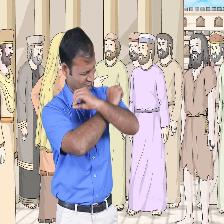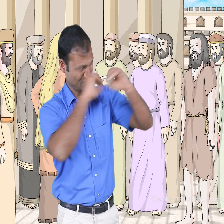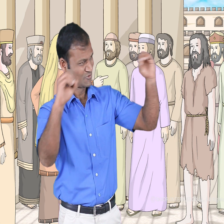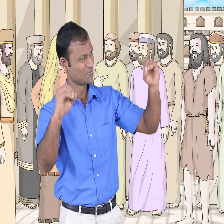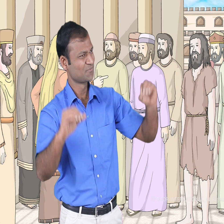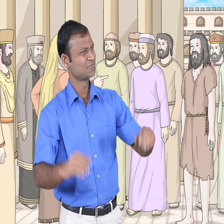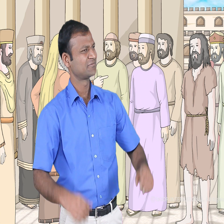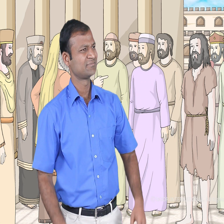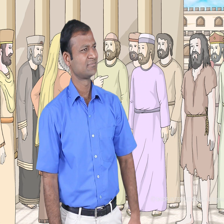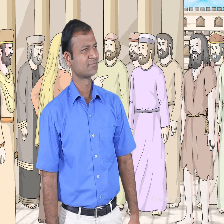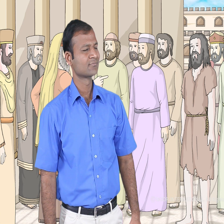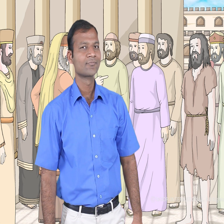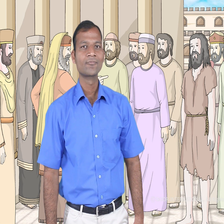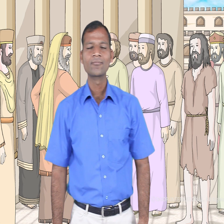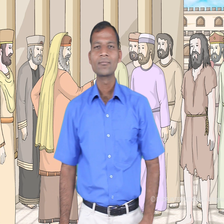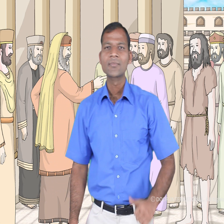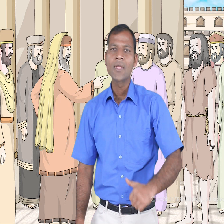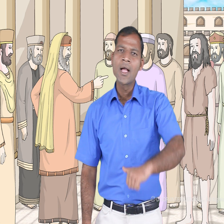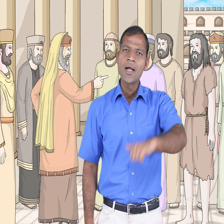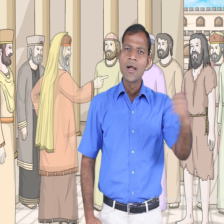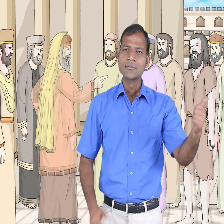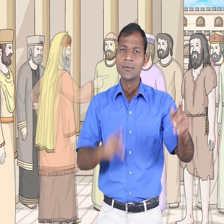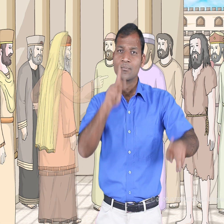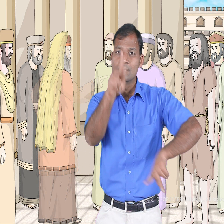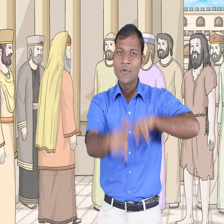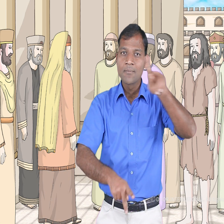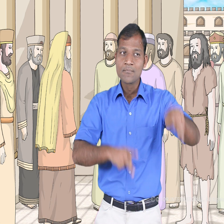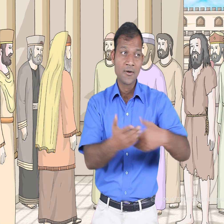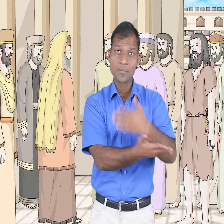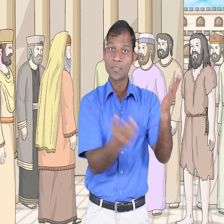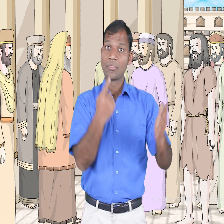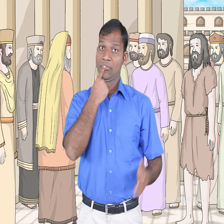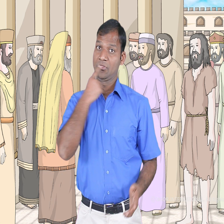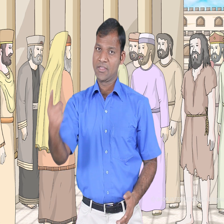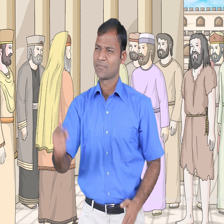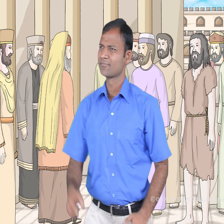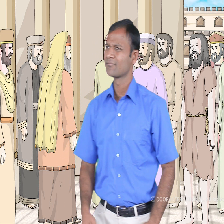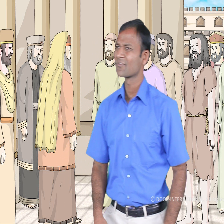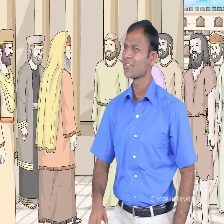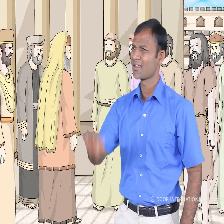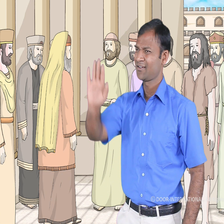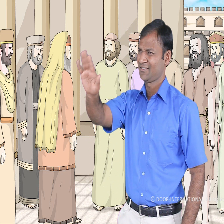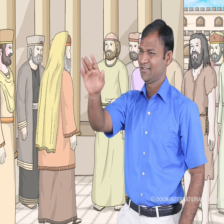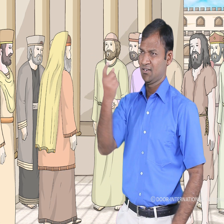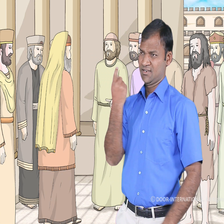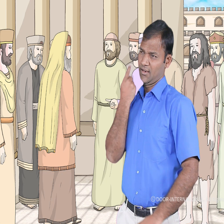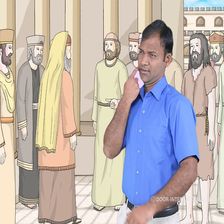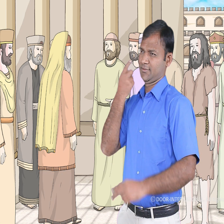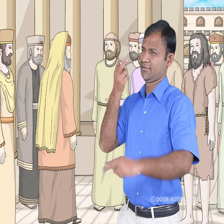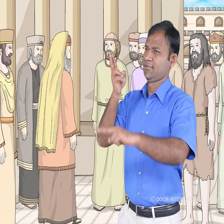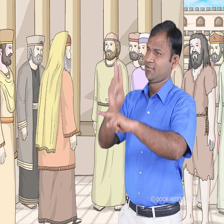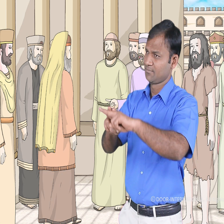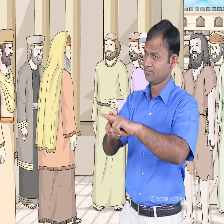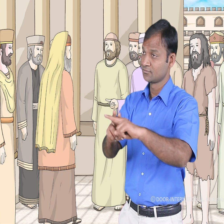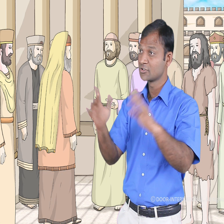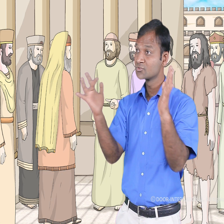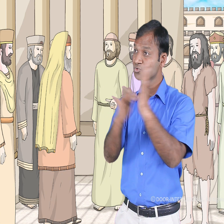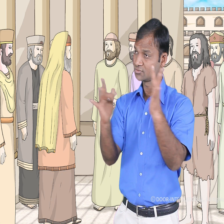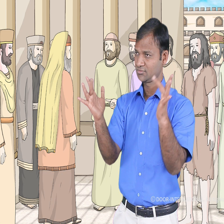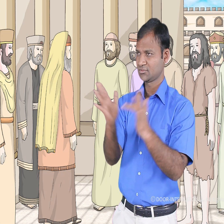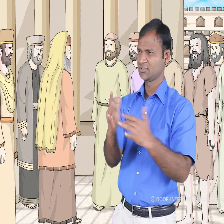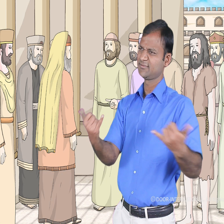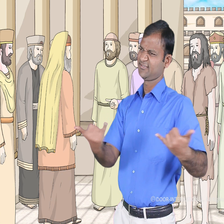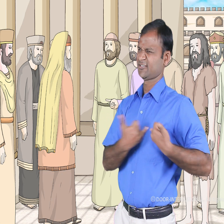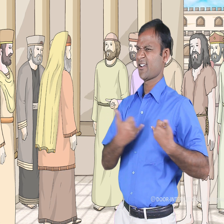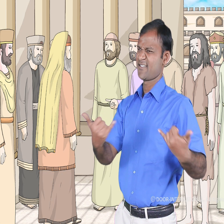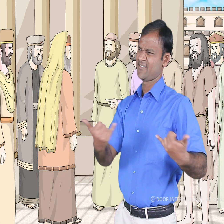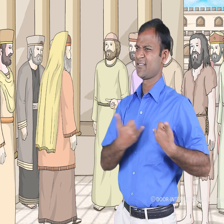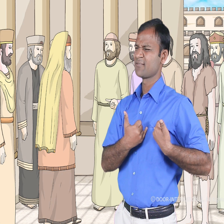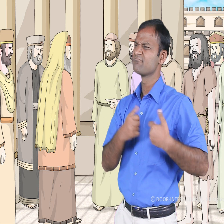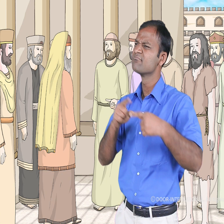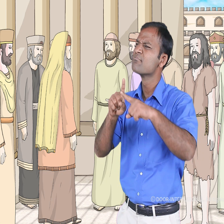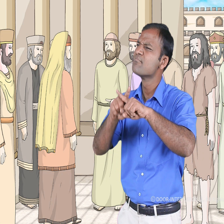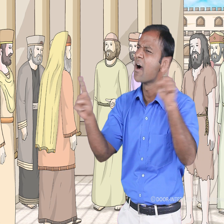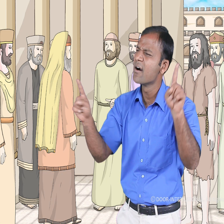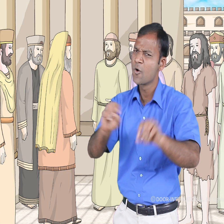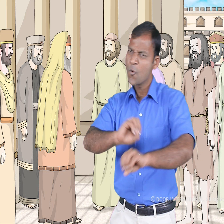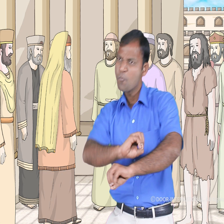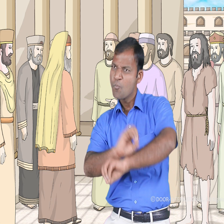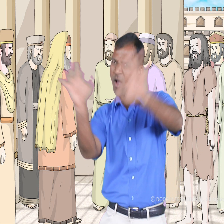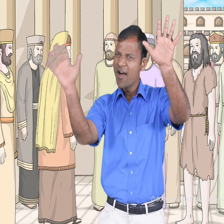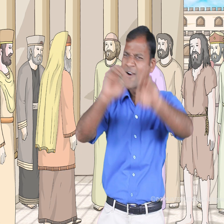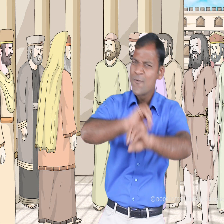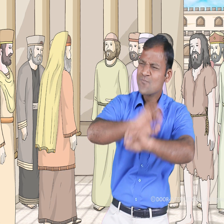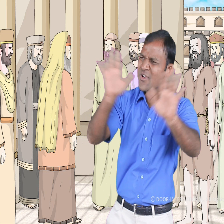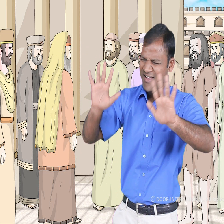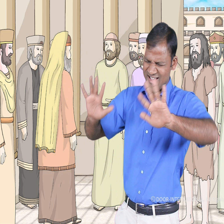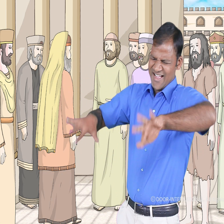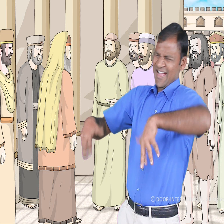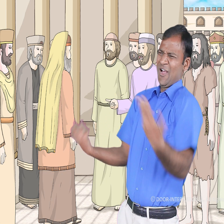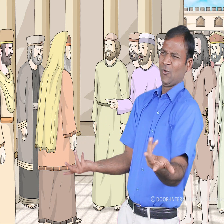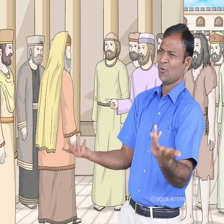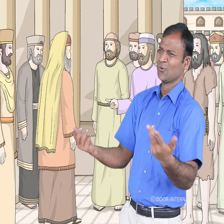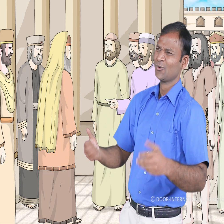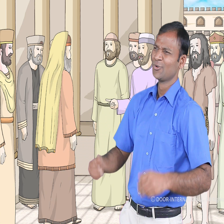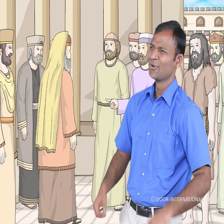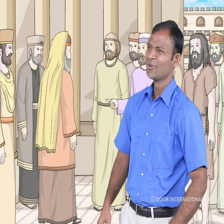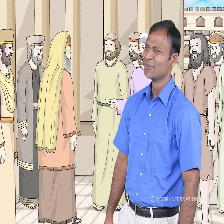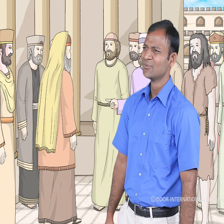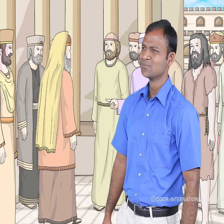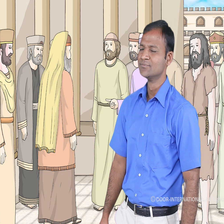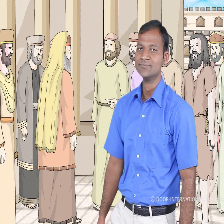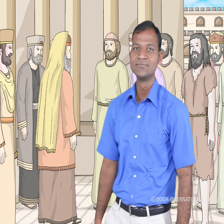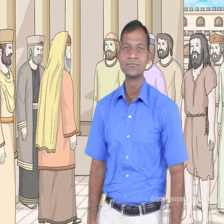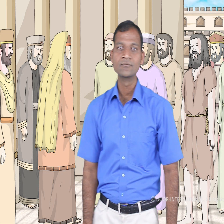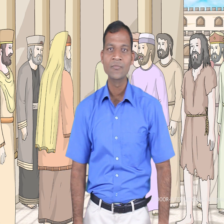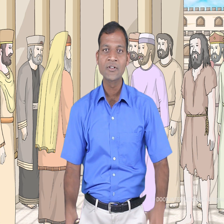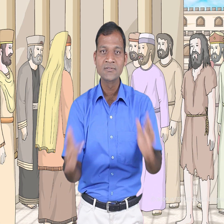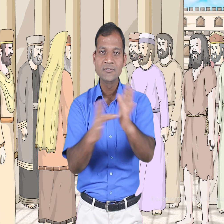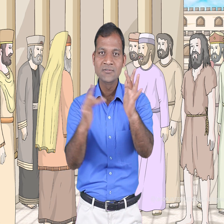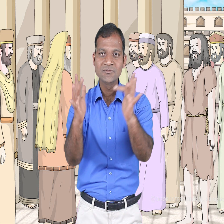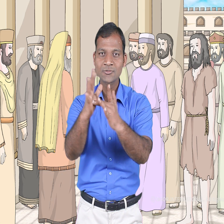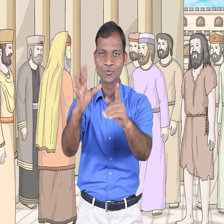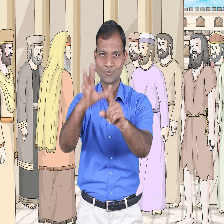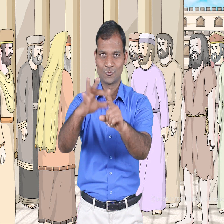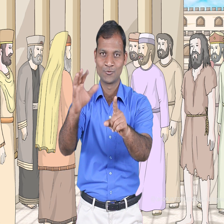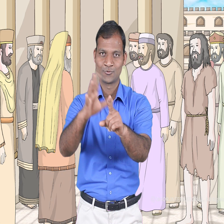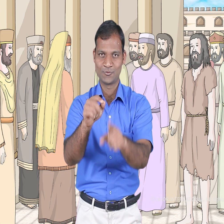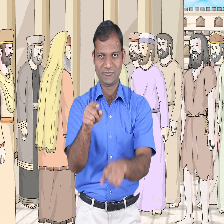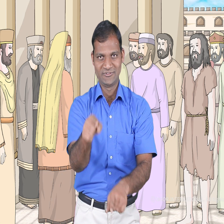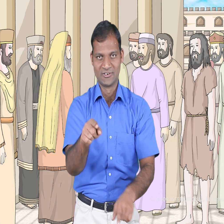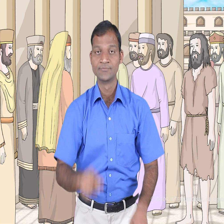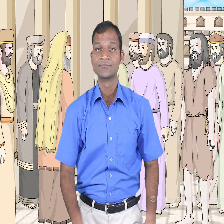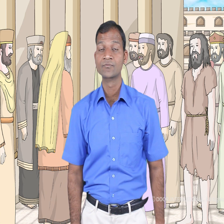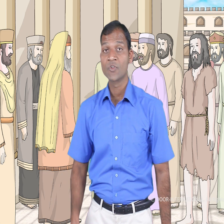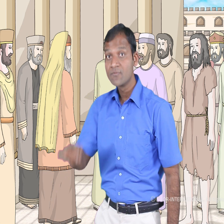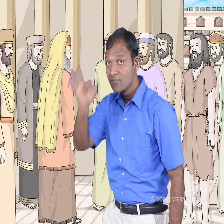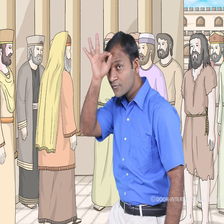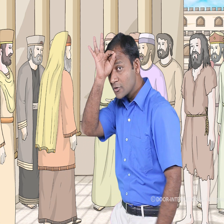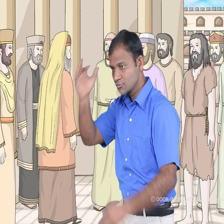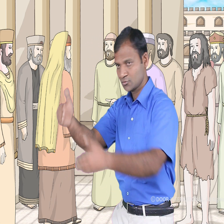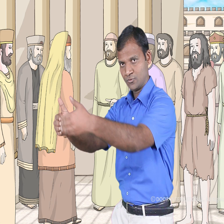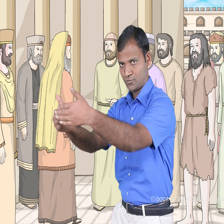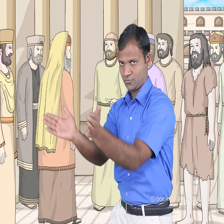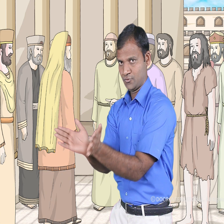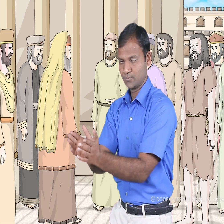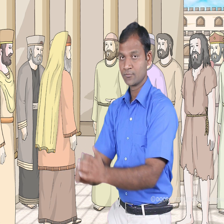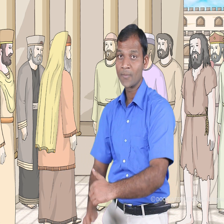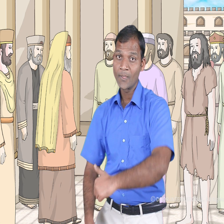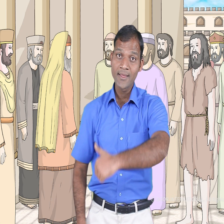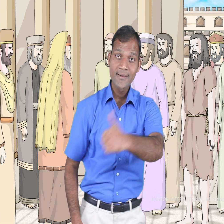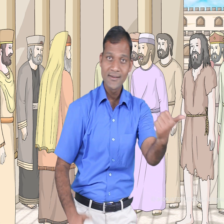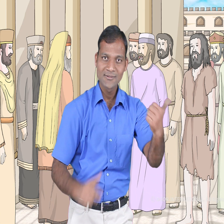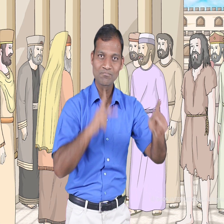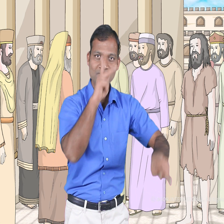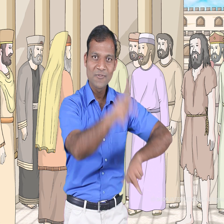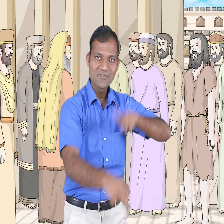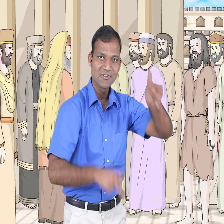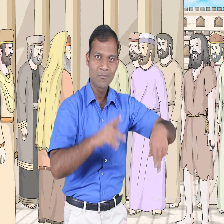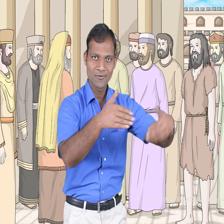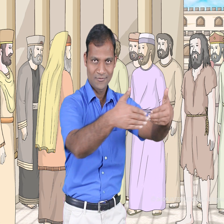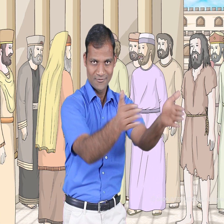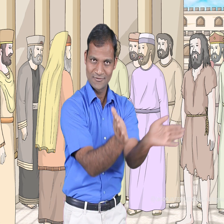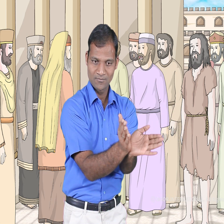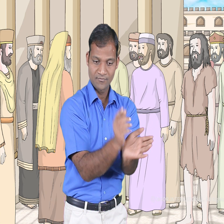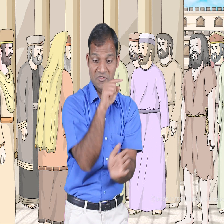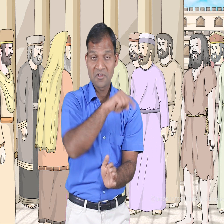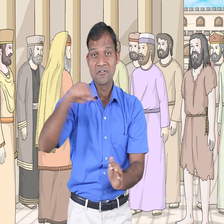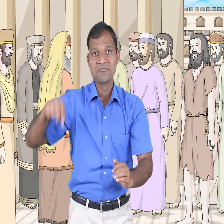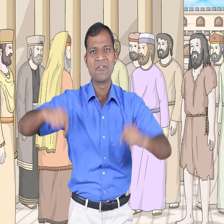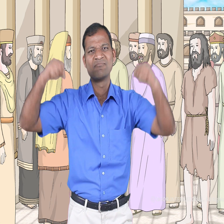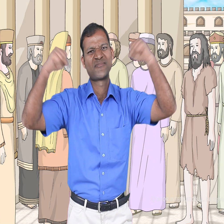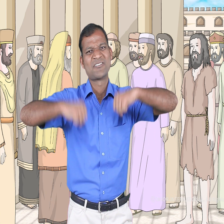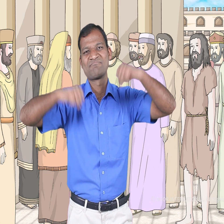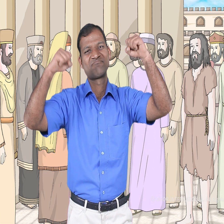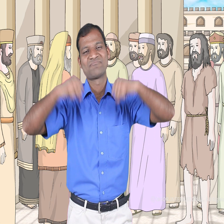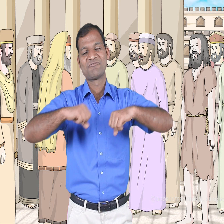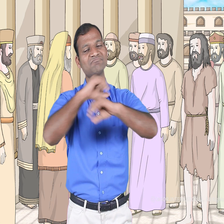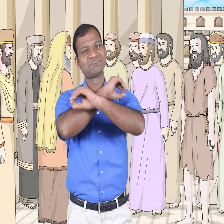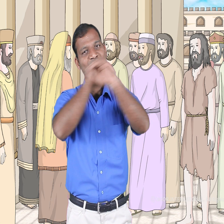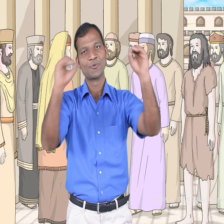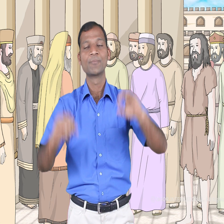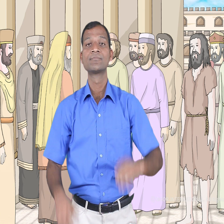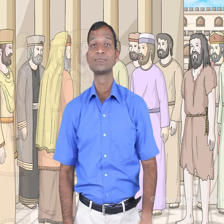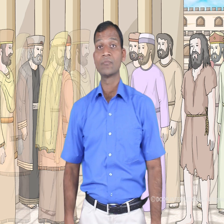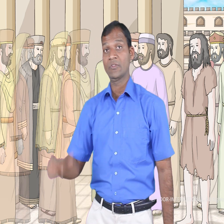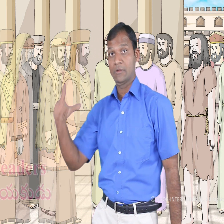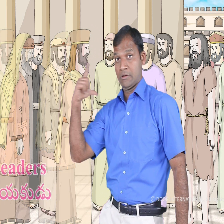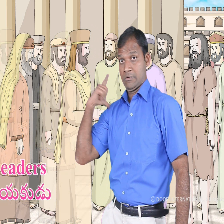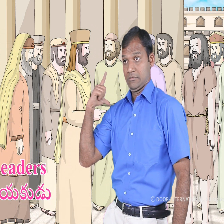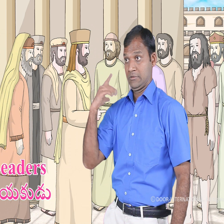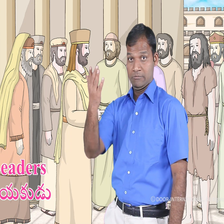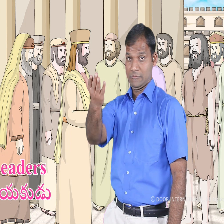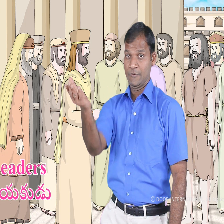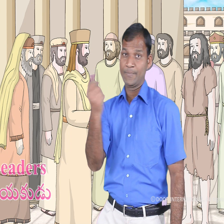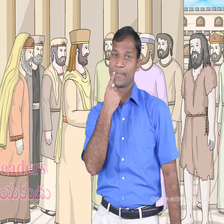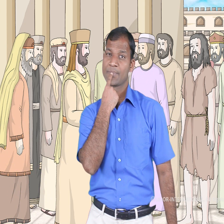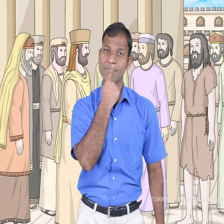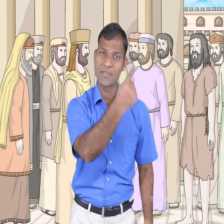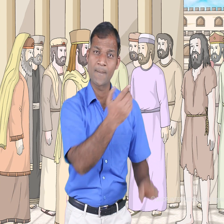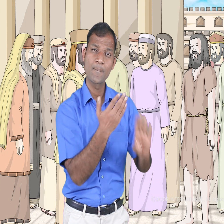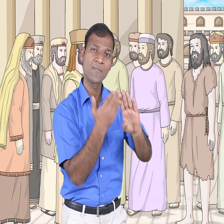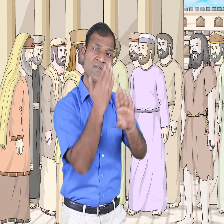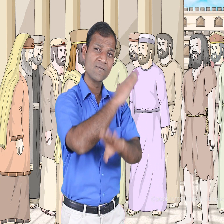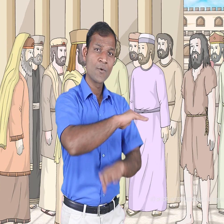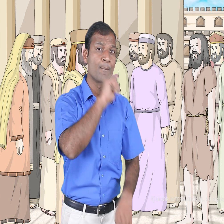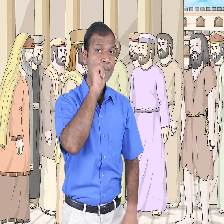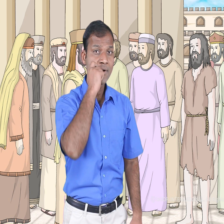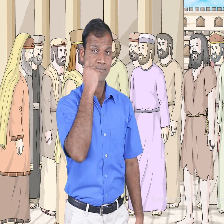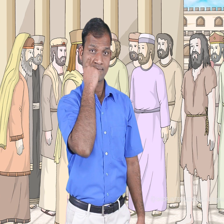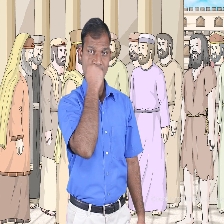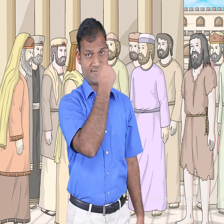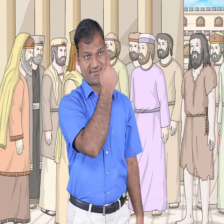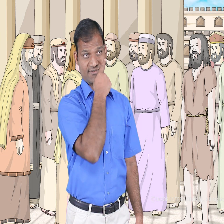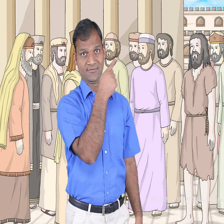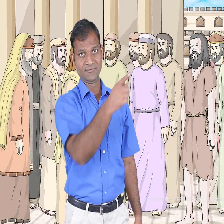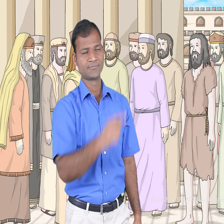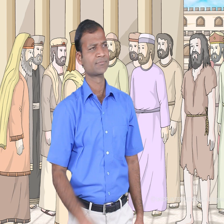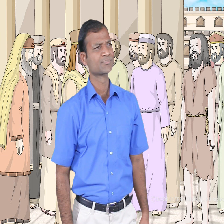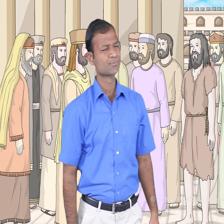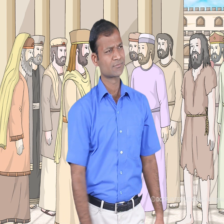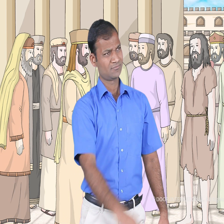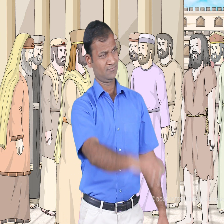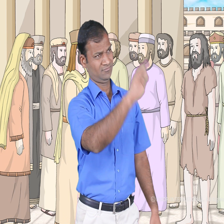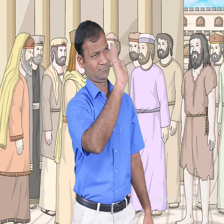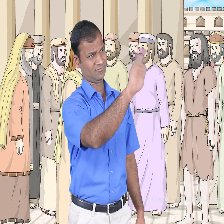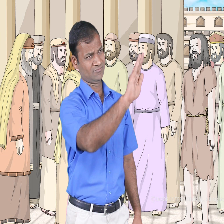Because of this, some of the Pharisees said, “This man is not from God, for He does not keep the Sabbath.”